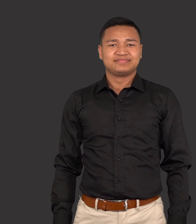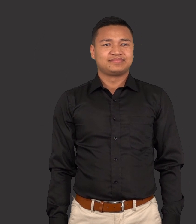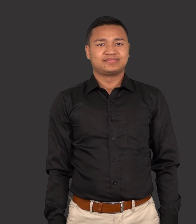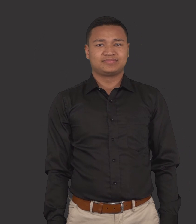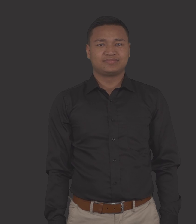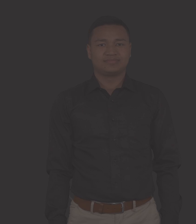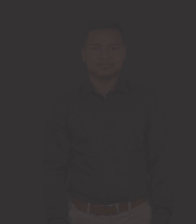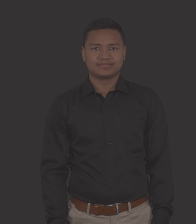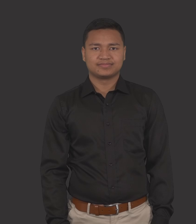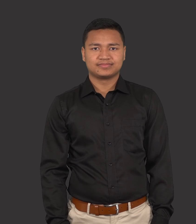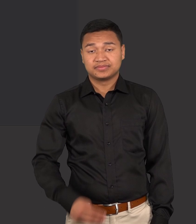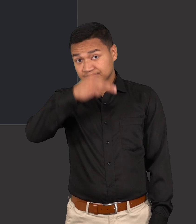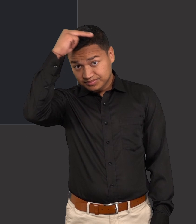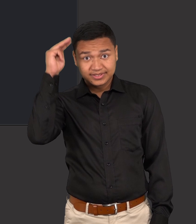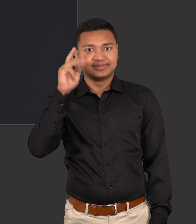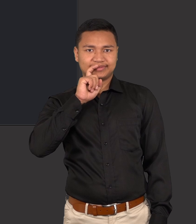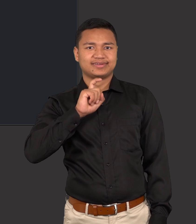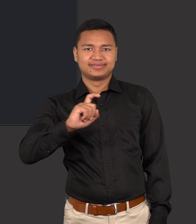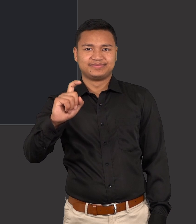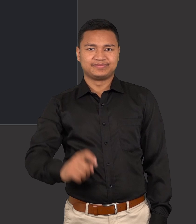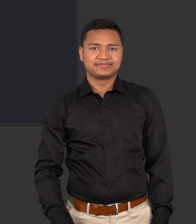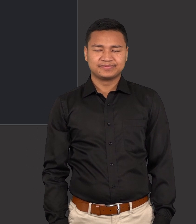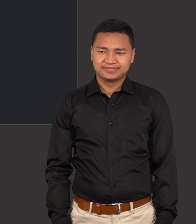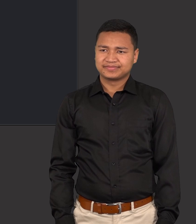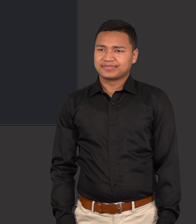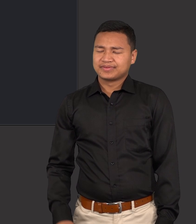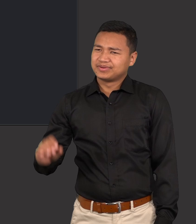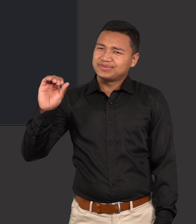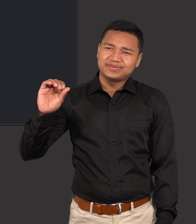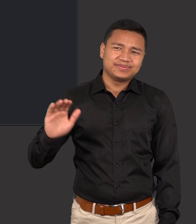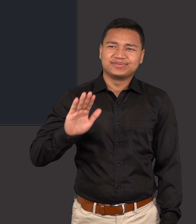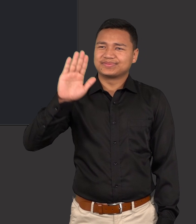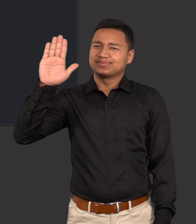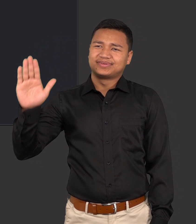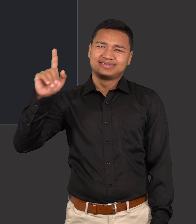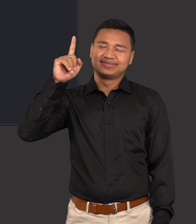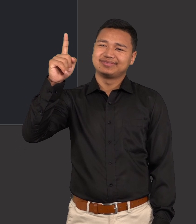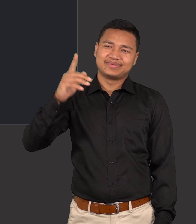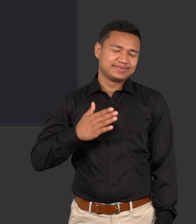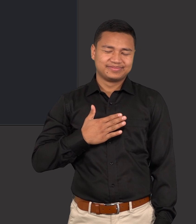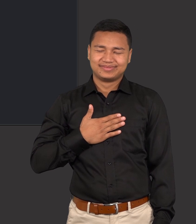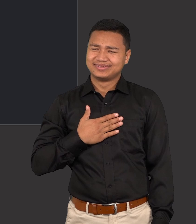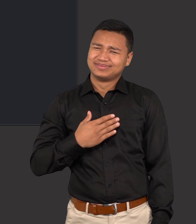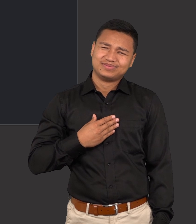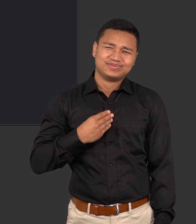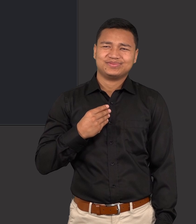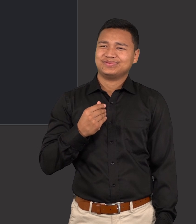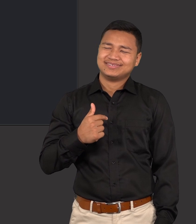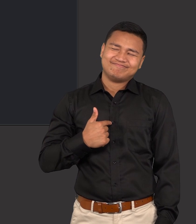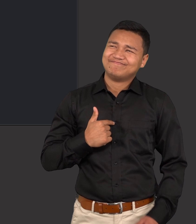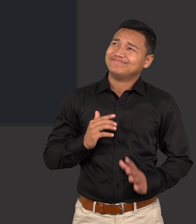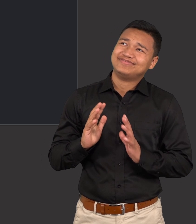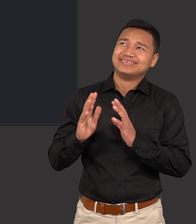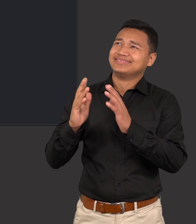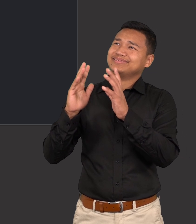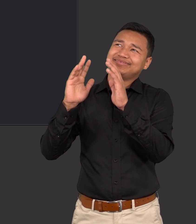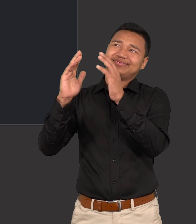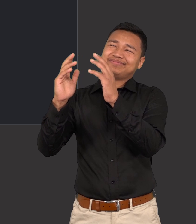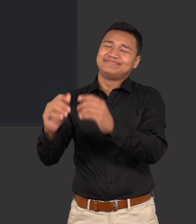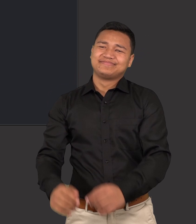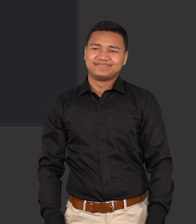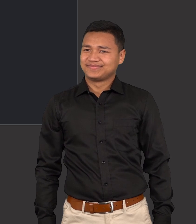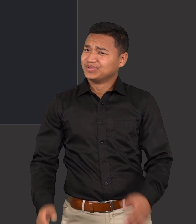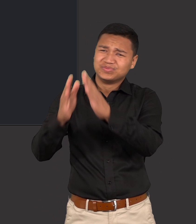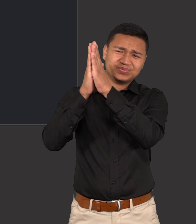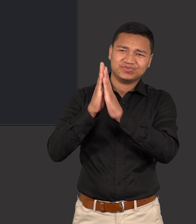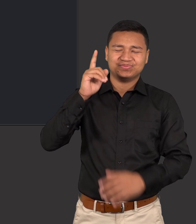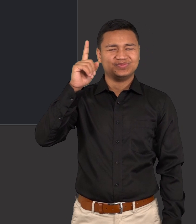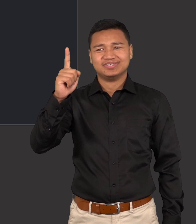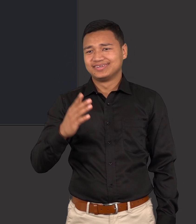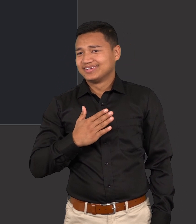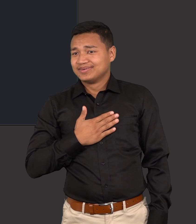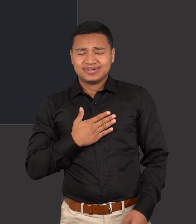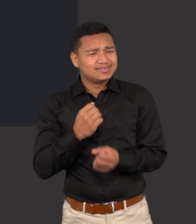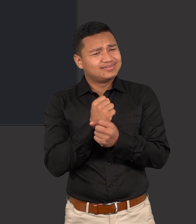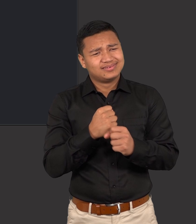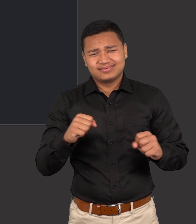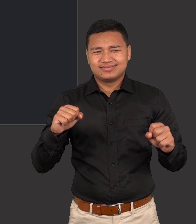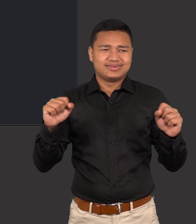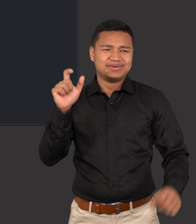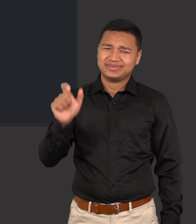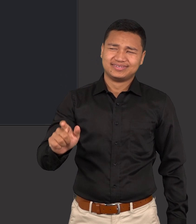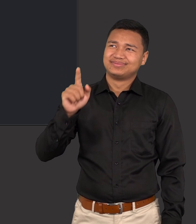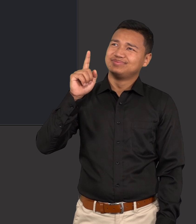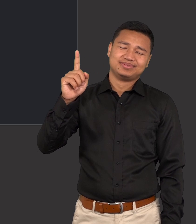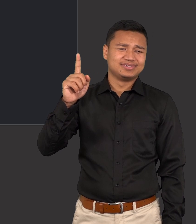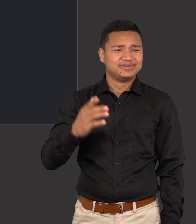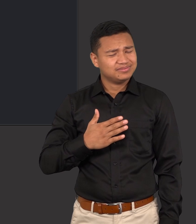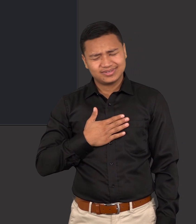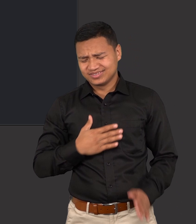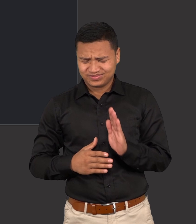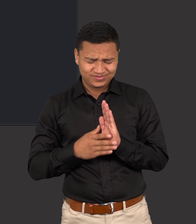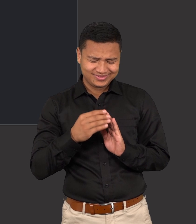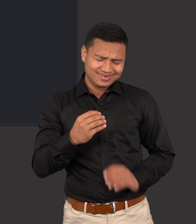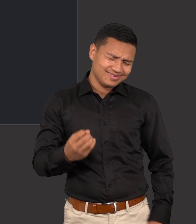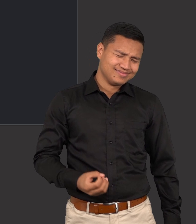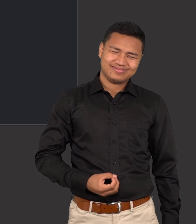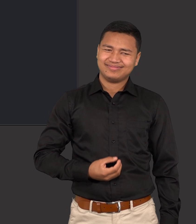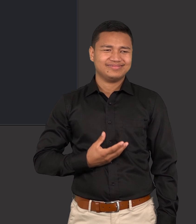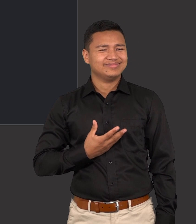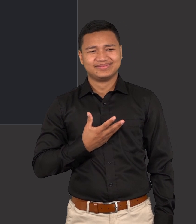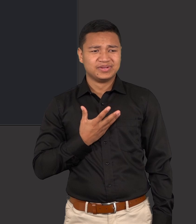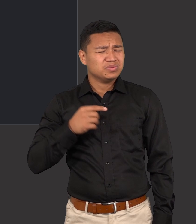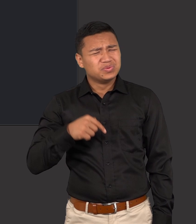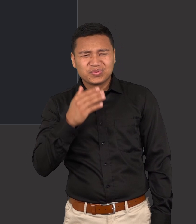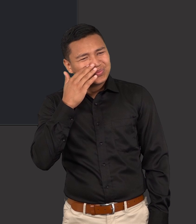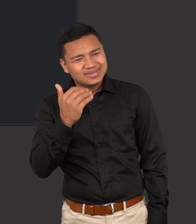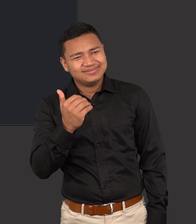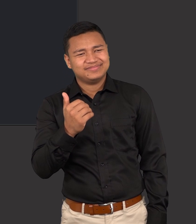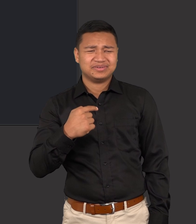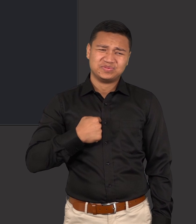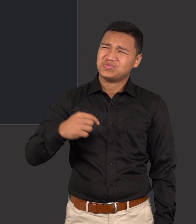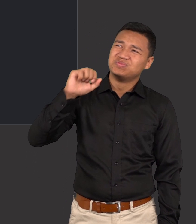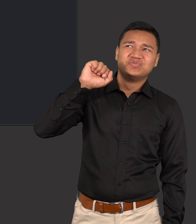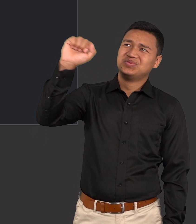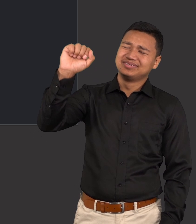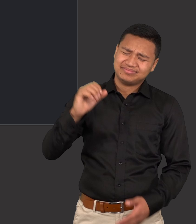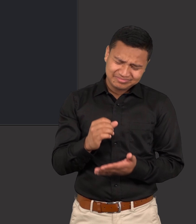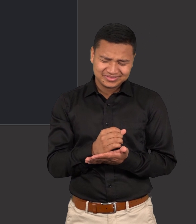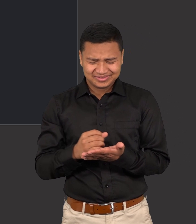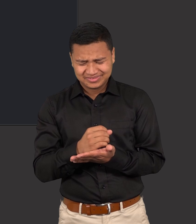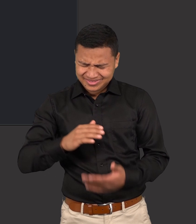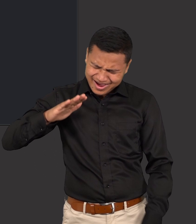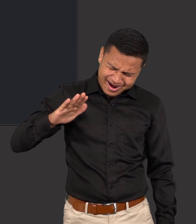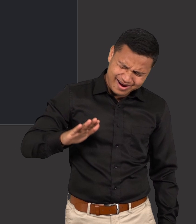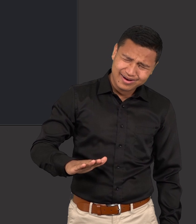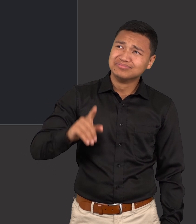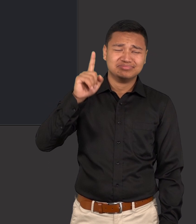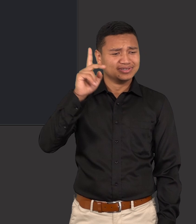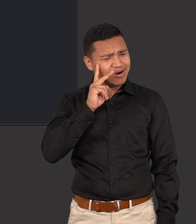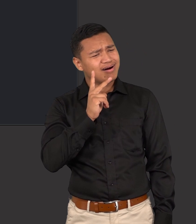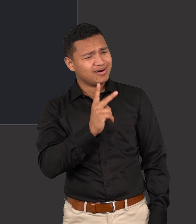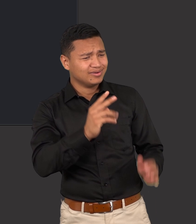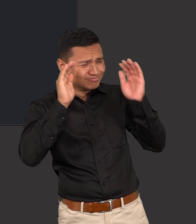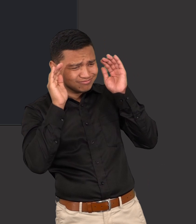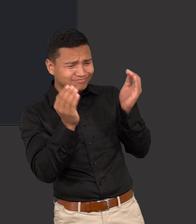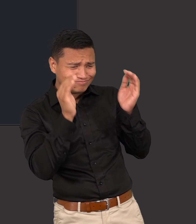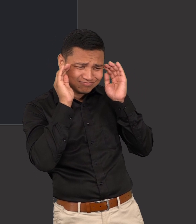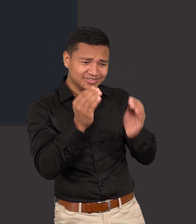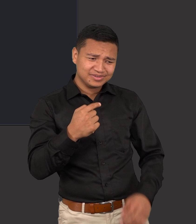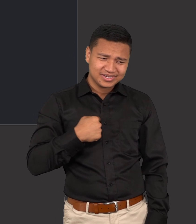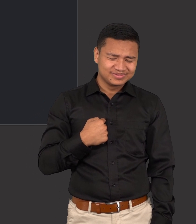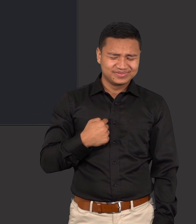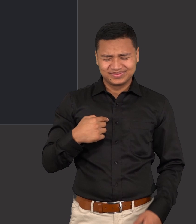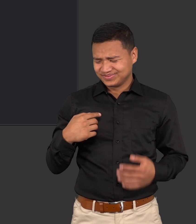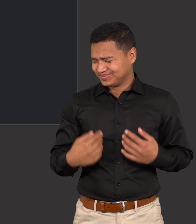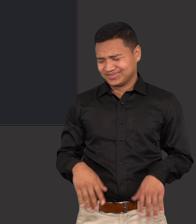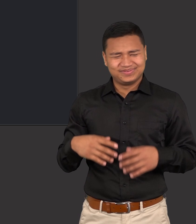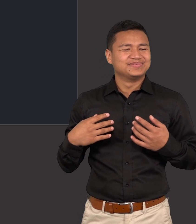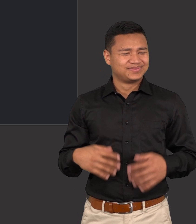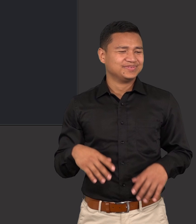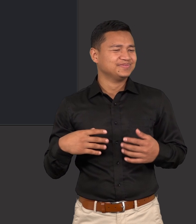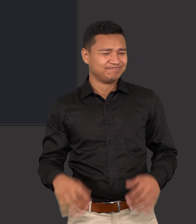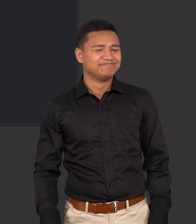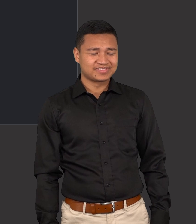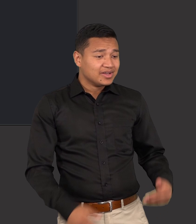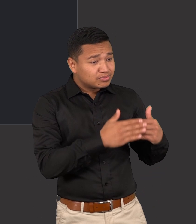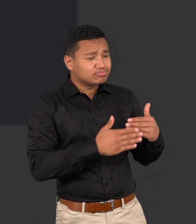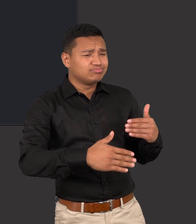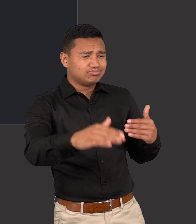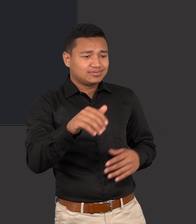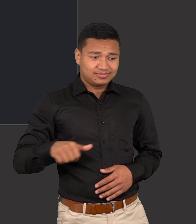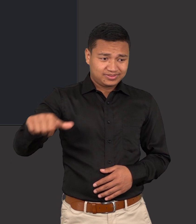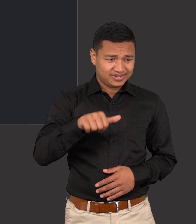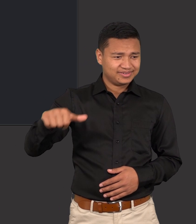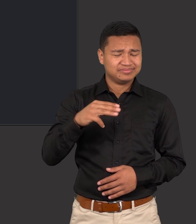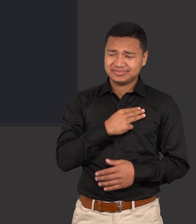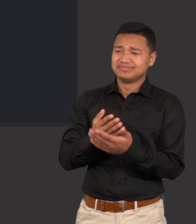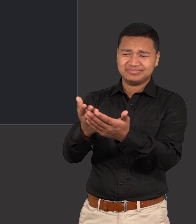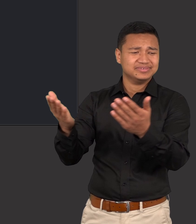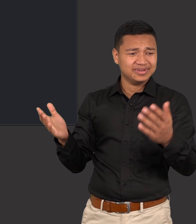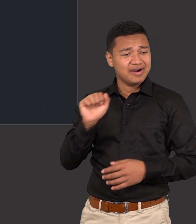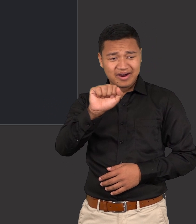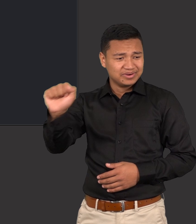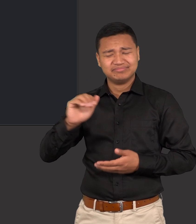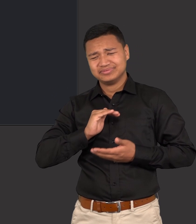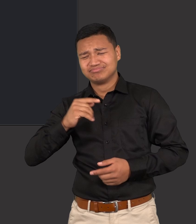Then Mary said: “My soul magnifies the Lord, and my spirit rejoices in God my Savior! For He has looked with favor on the humble state of His servant.